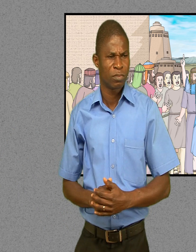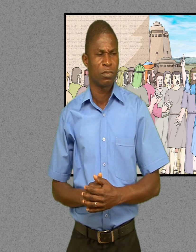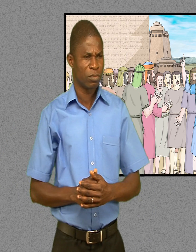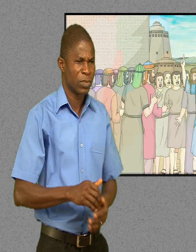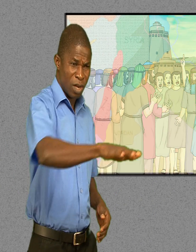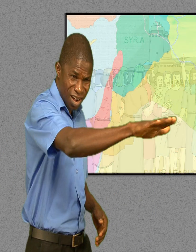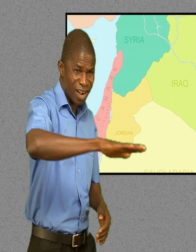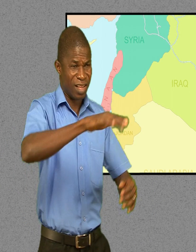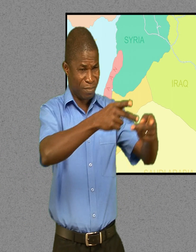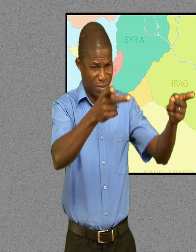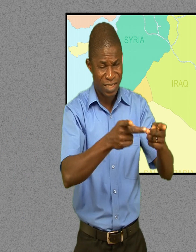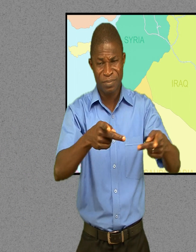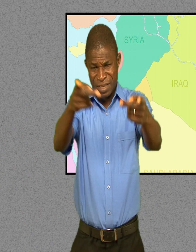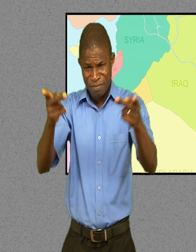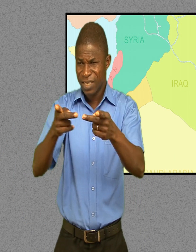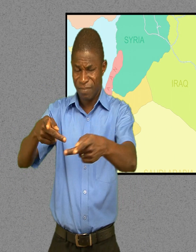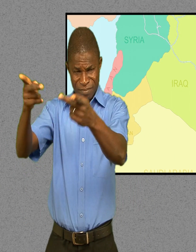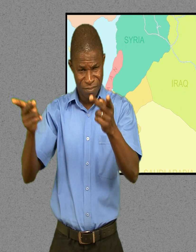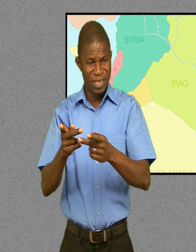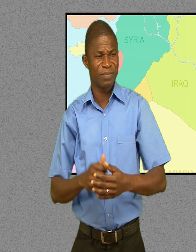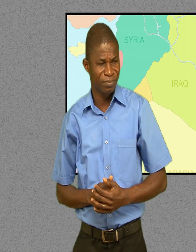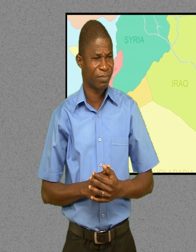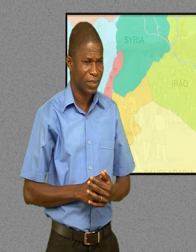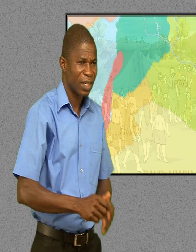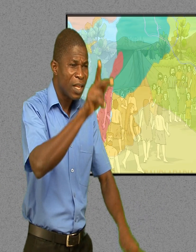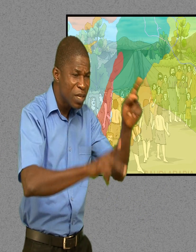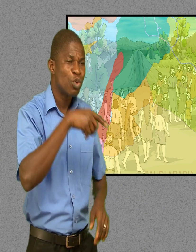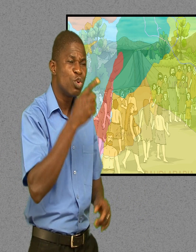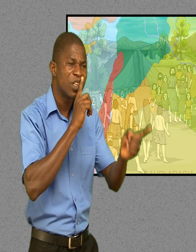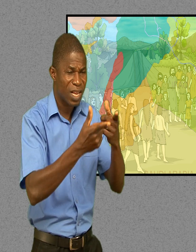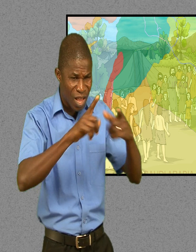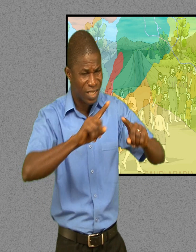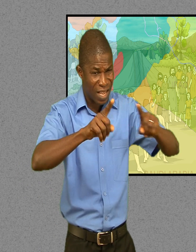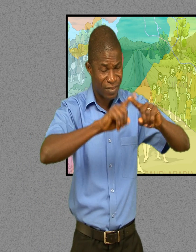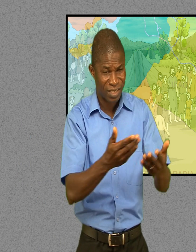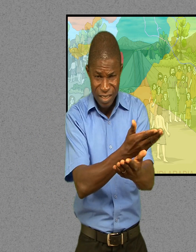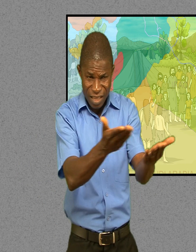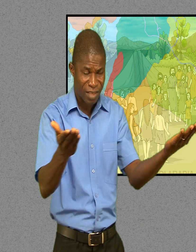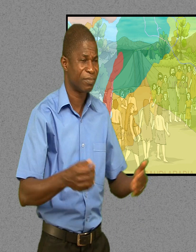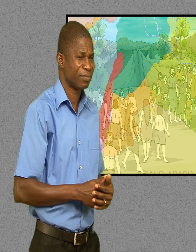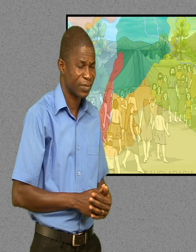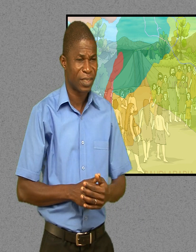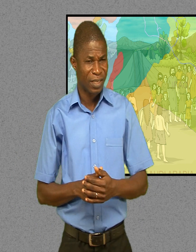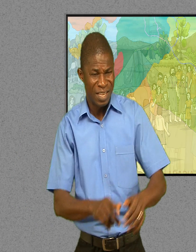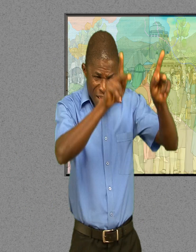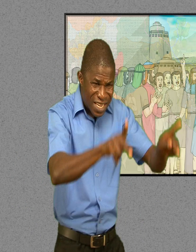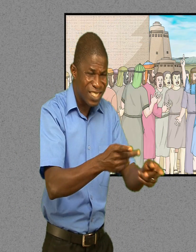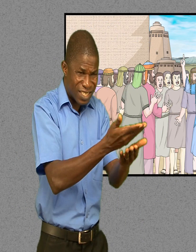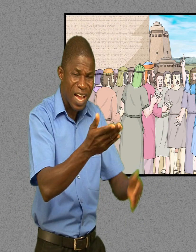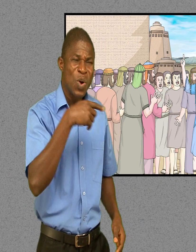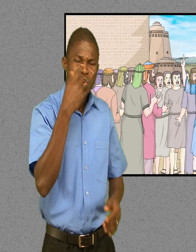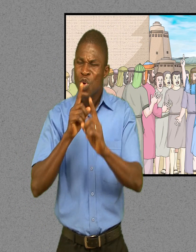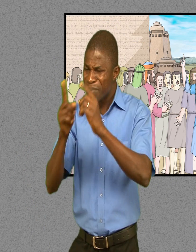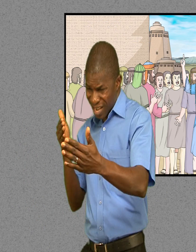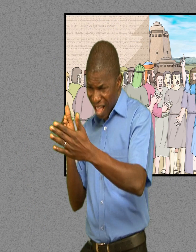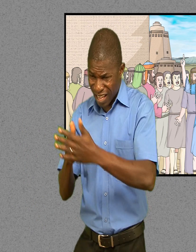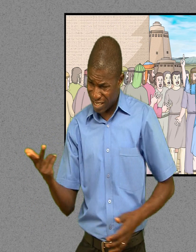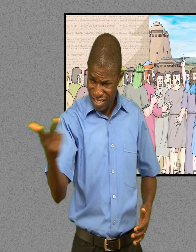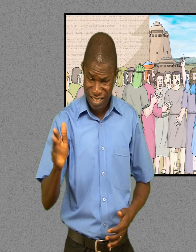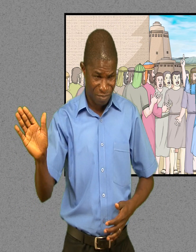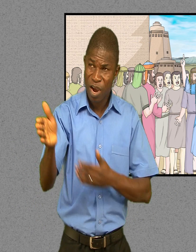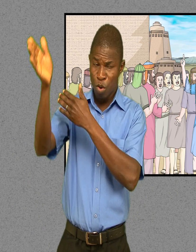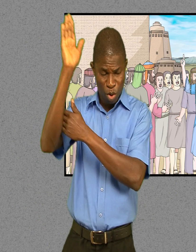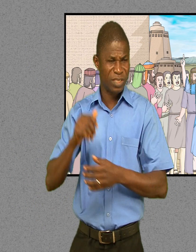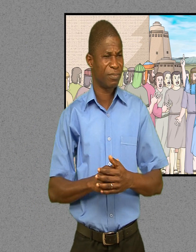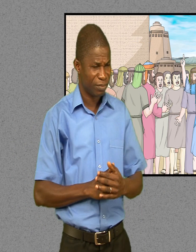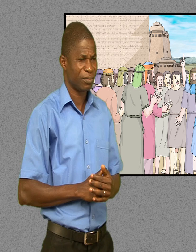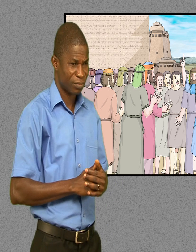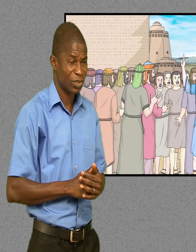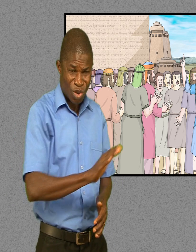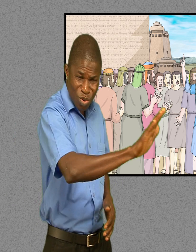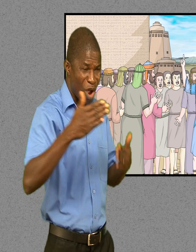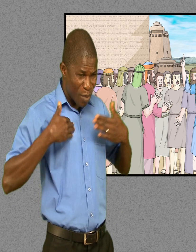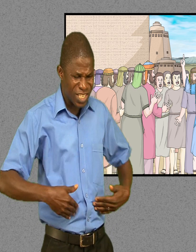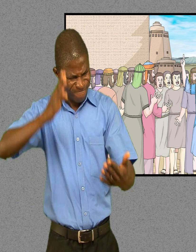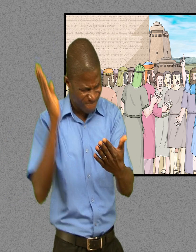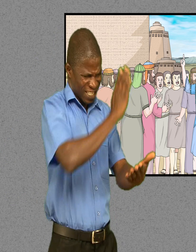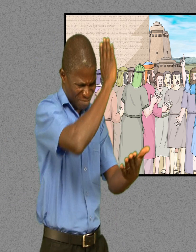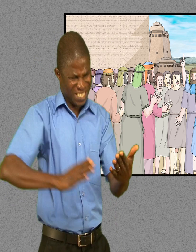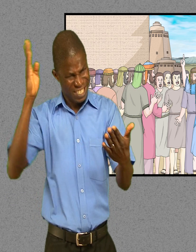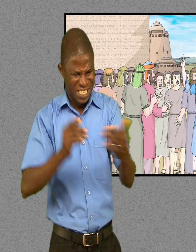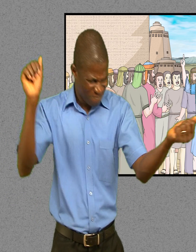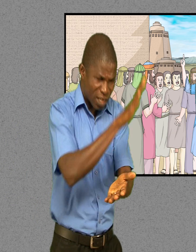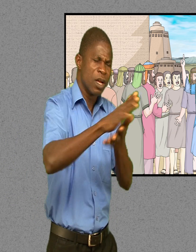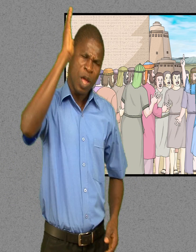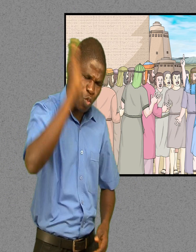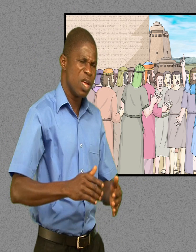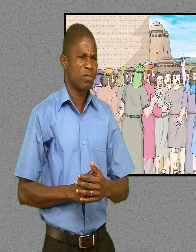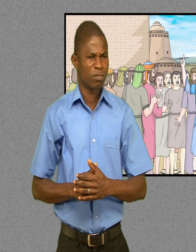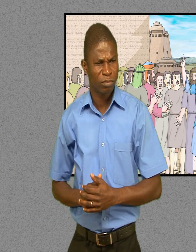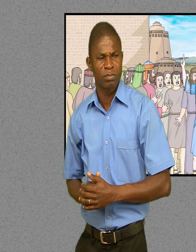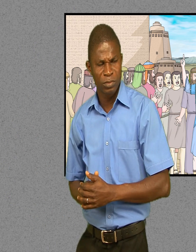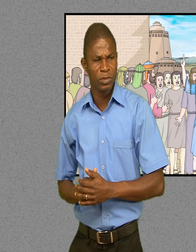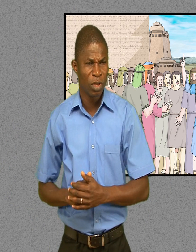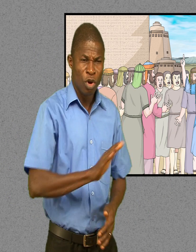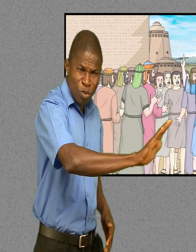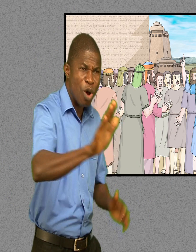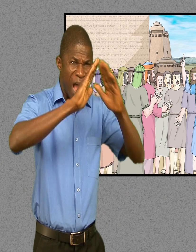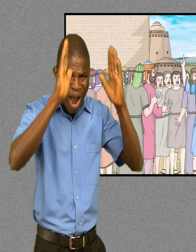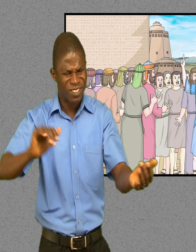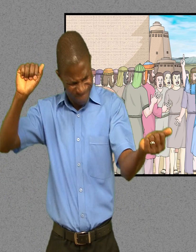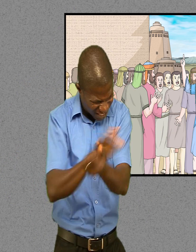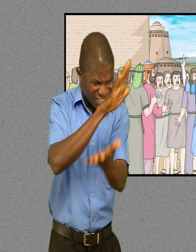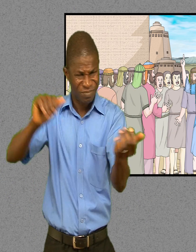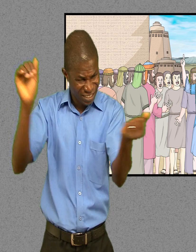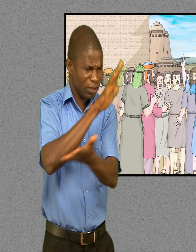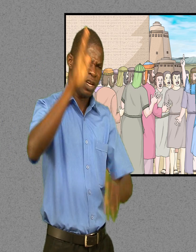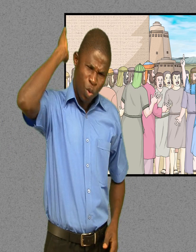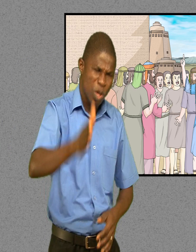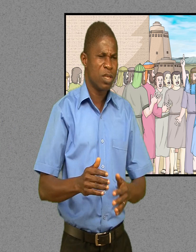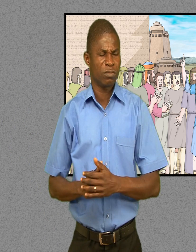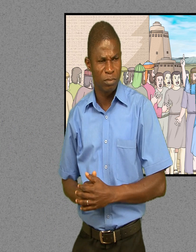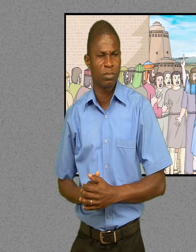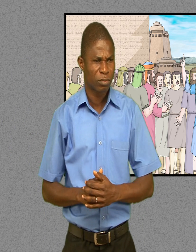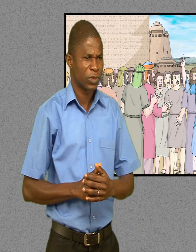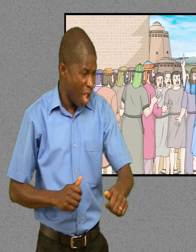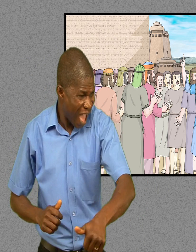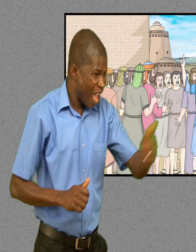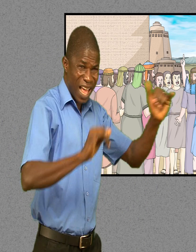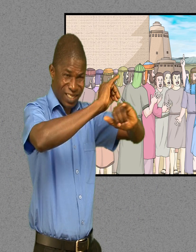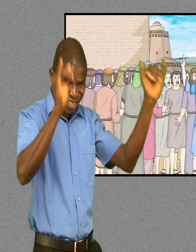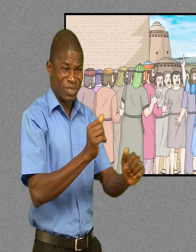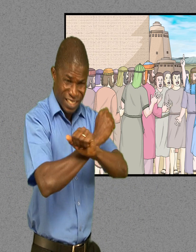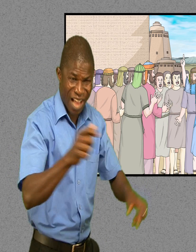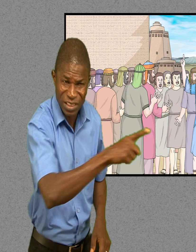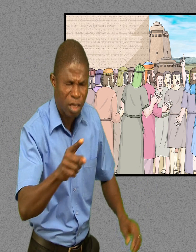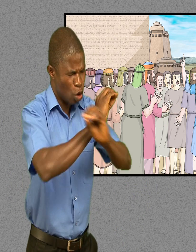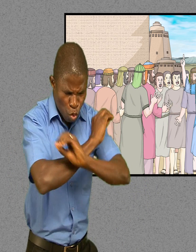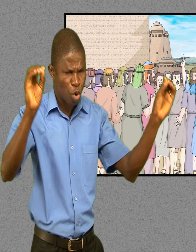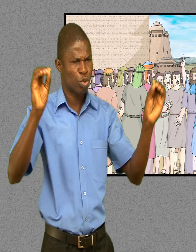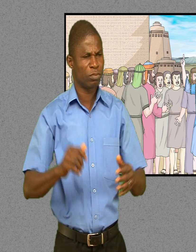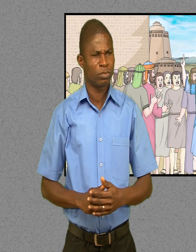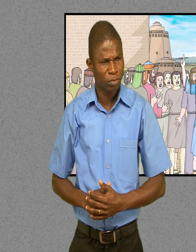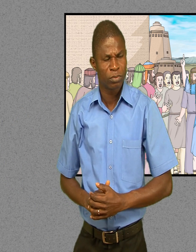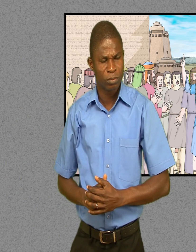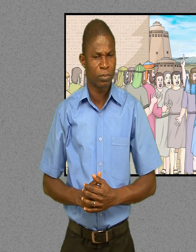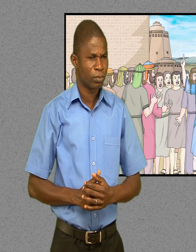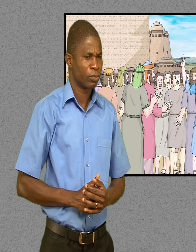Therefore I decree that the people of any nation or language who say anything offensive against the God of Shadrach, Meshach, and Abednego will be cut into pieces and their houses reduced to rubble.